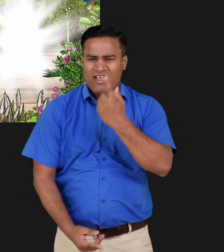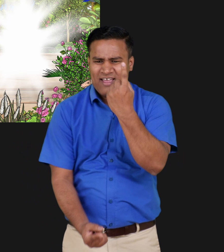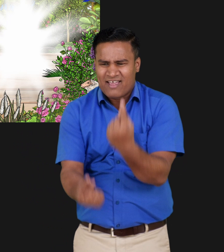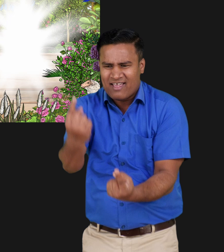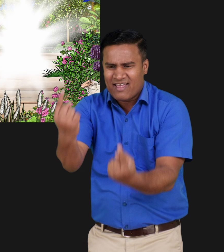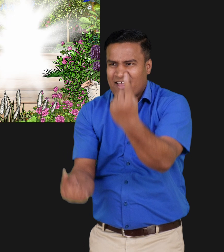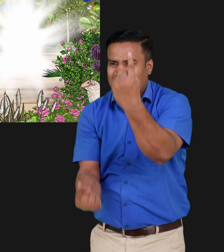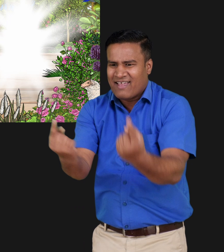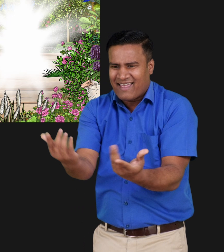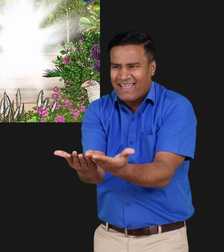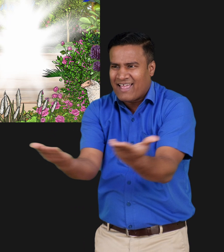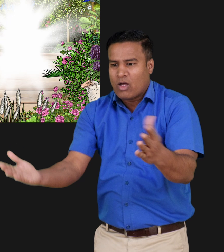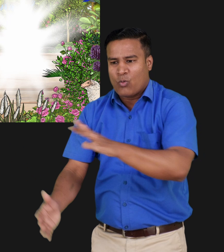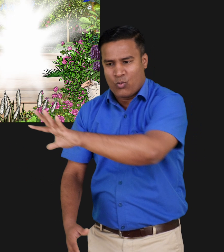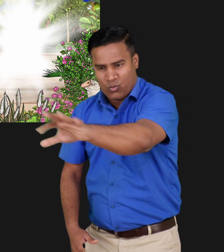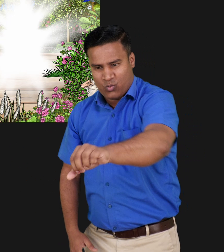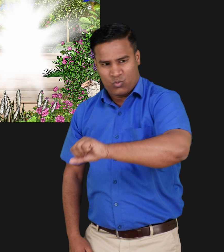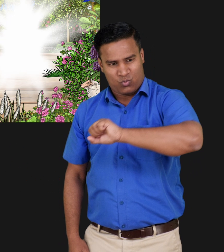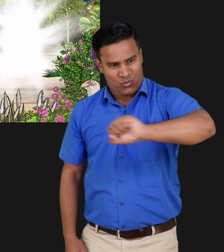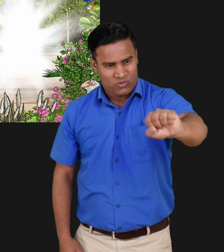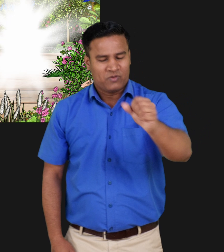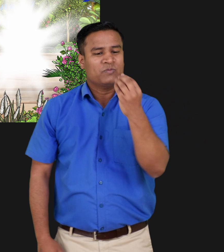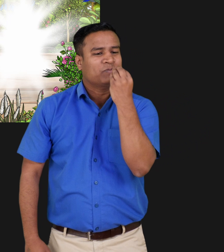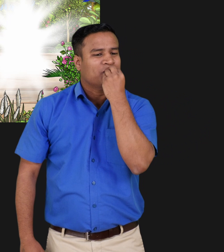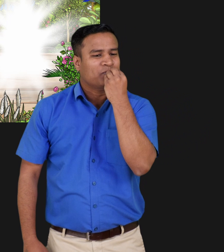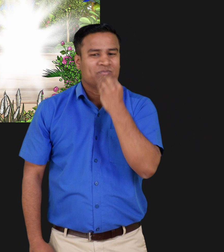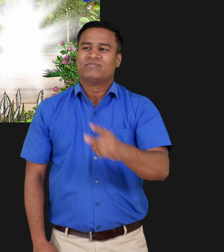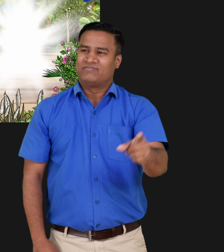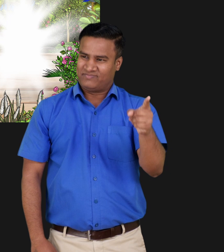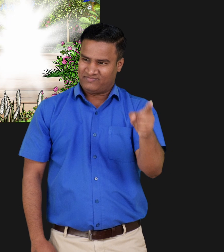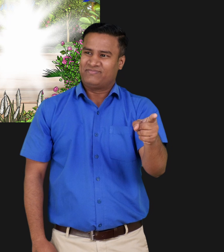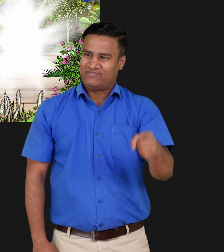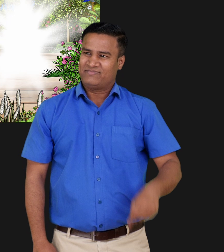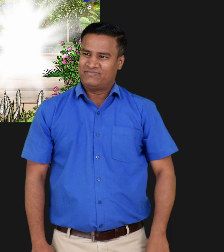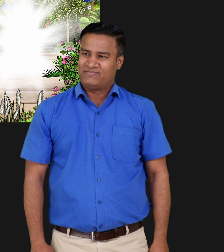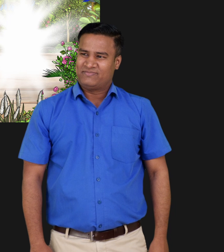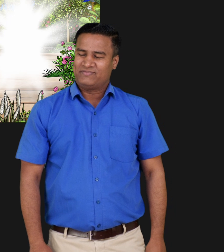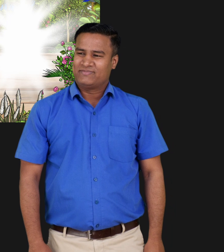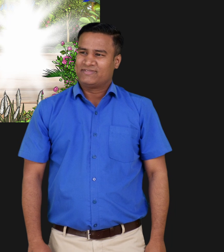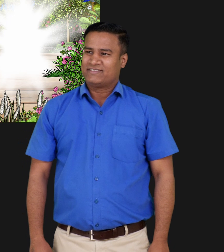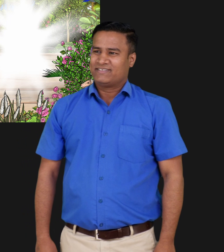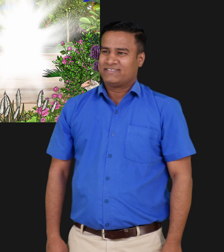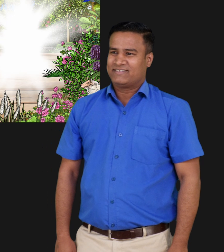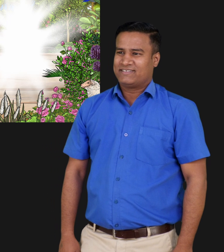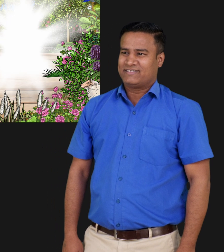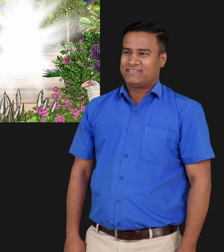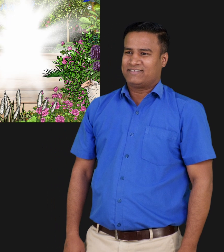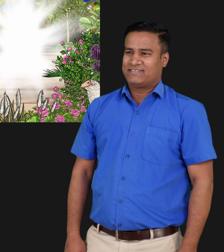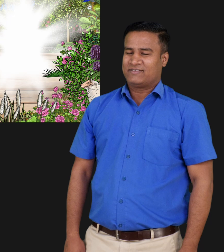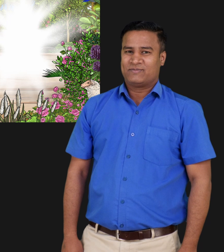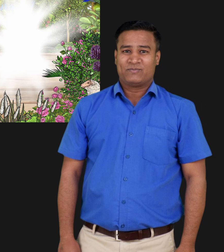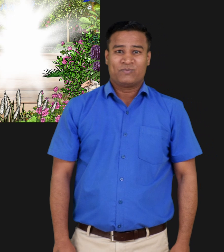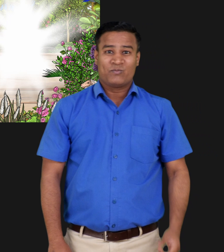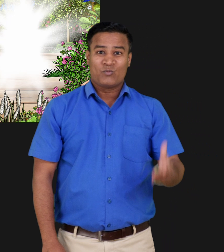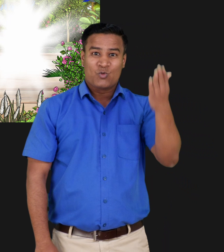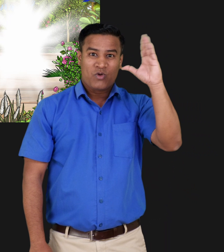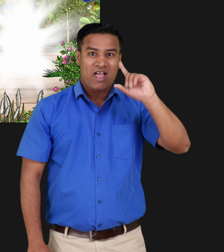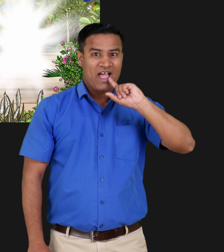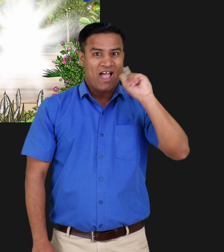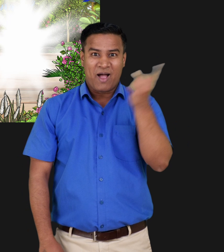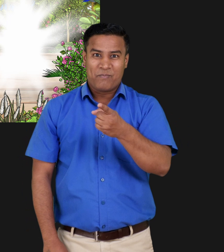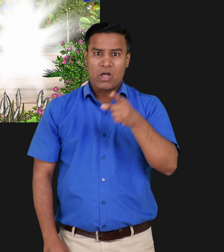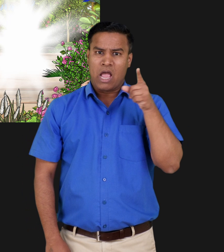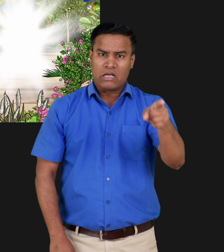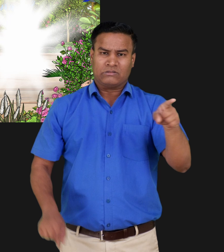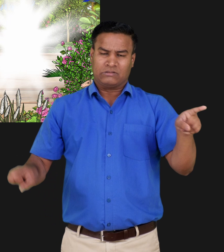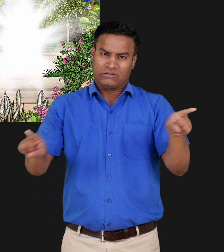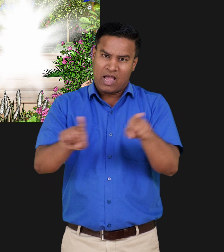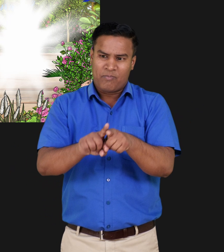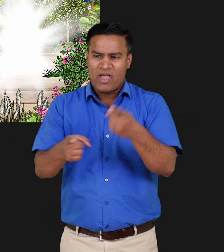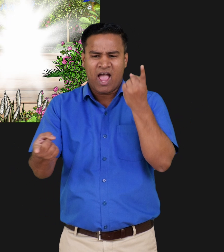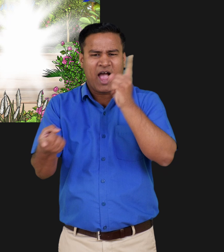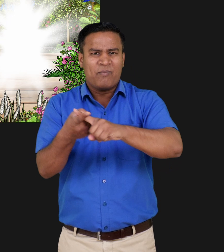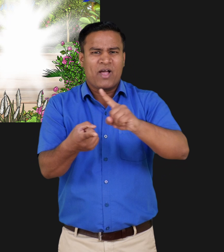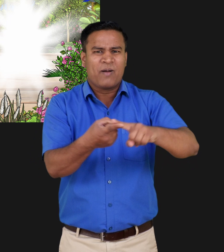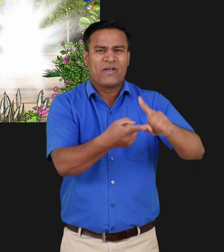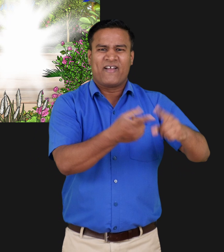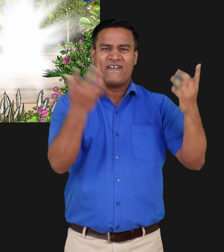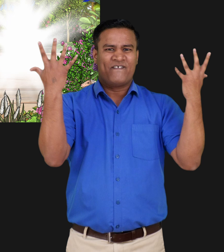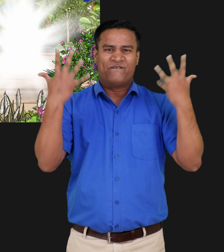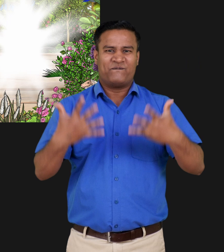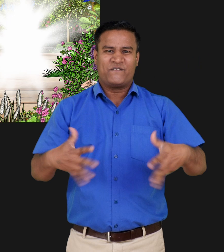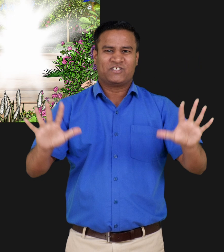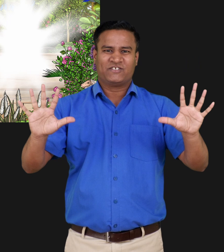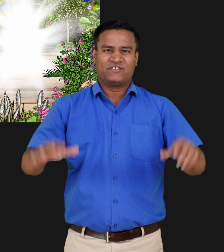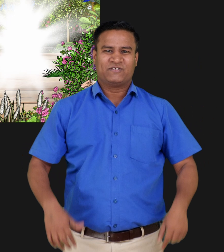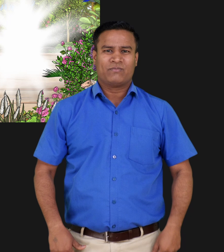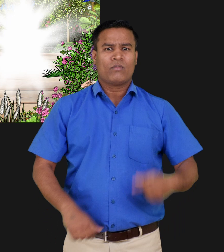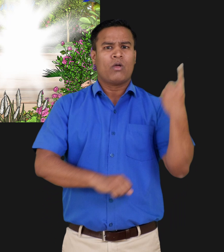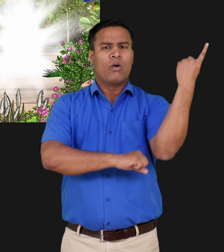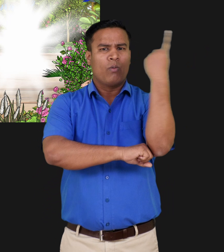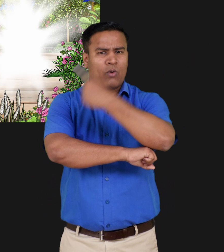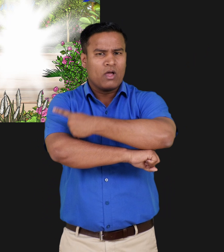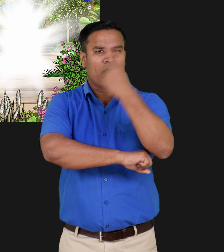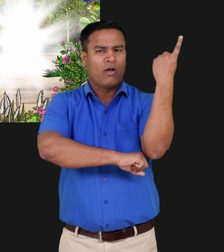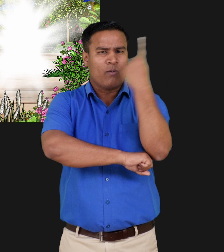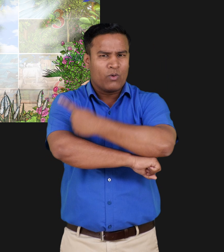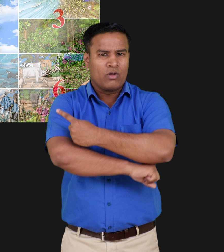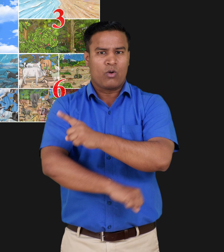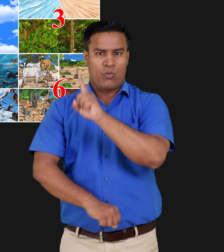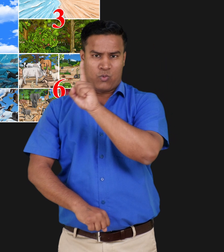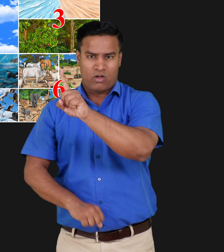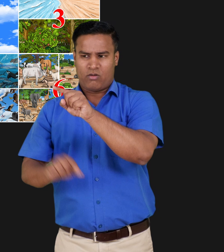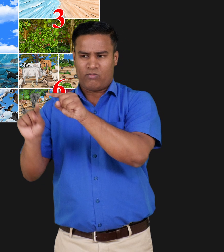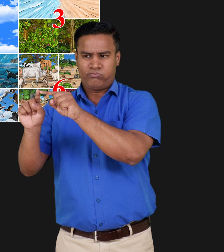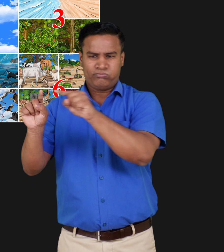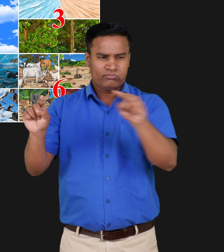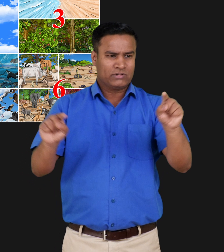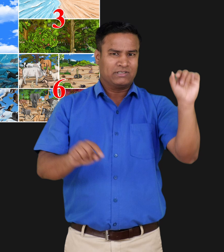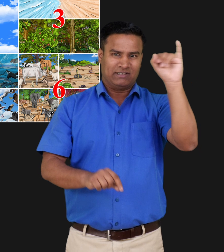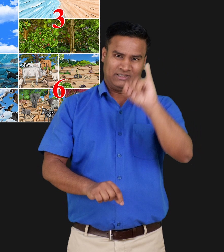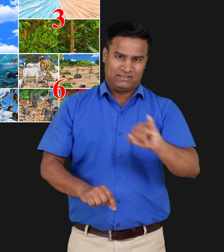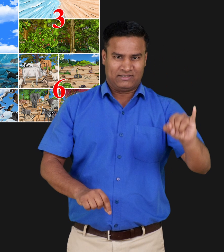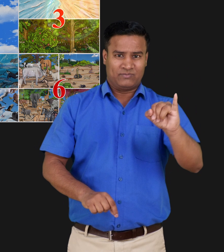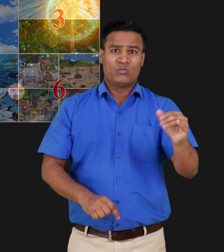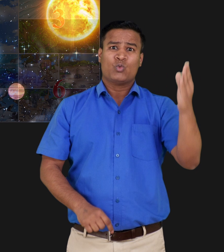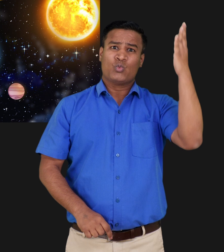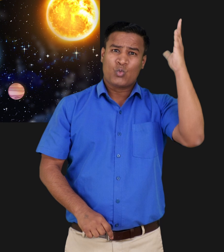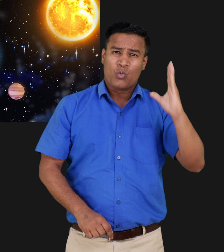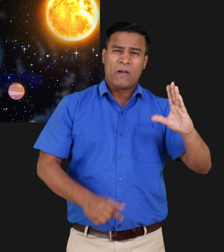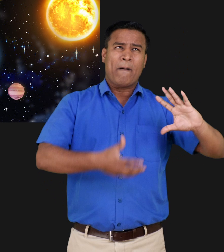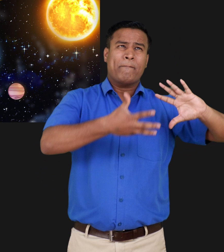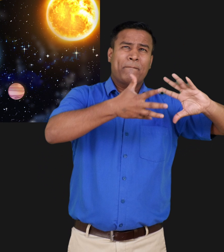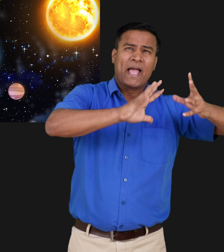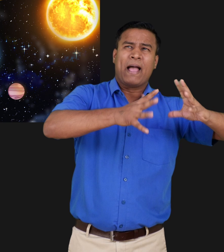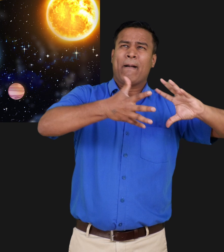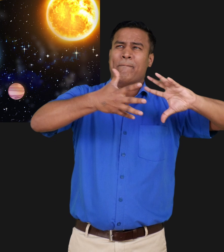And God looked upon all that He had made, and indeed, it was very good. And there was evening, and there was morning—the sixth day.